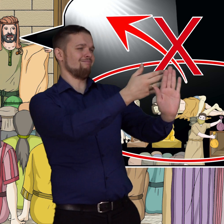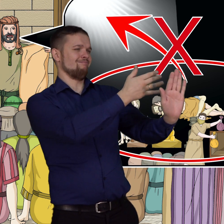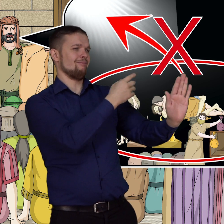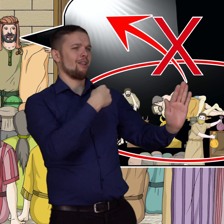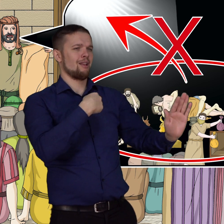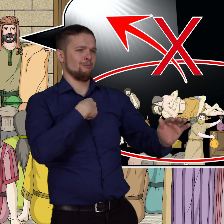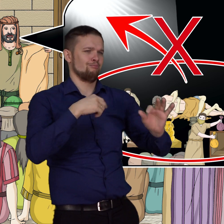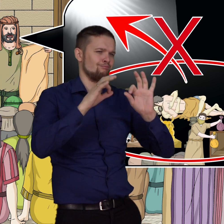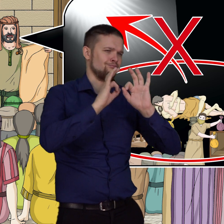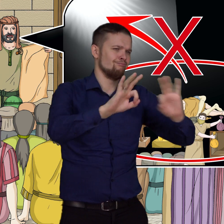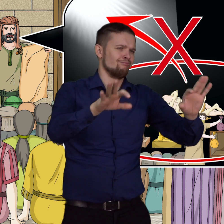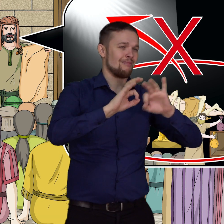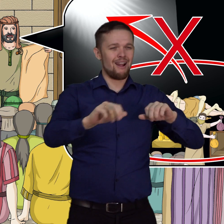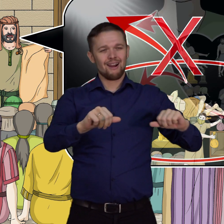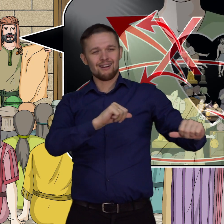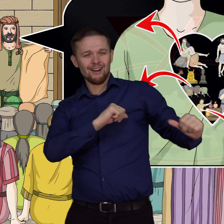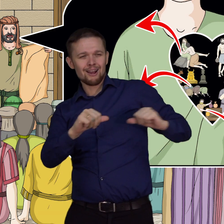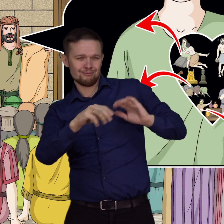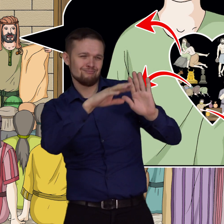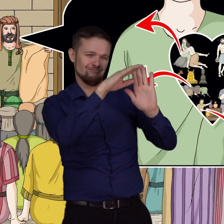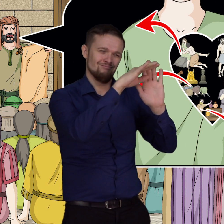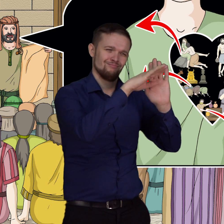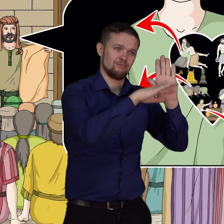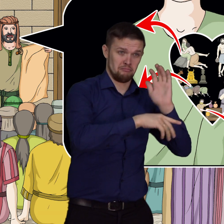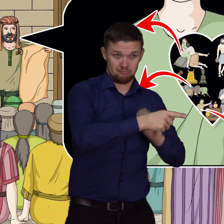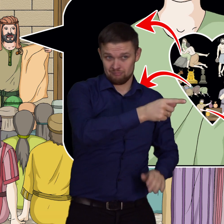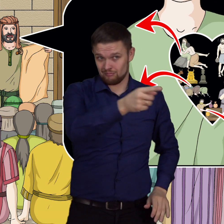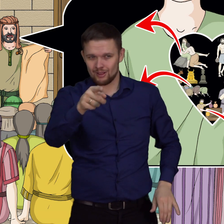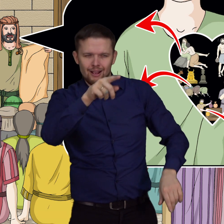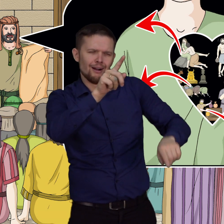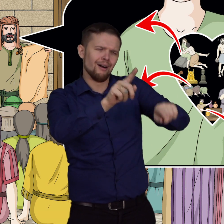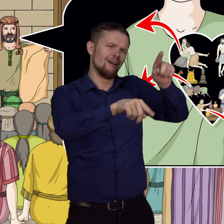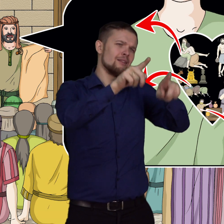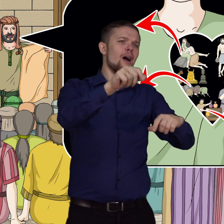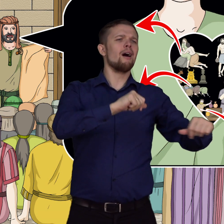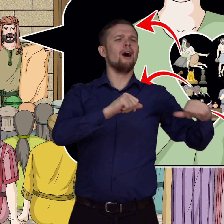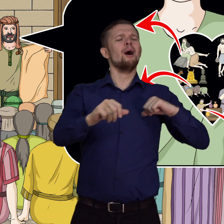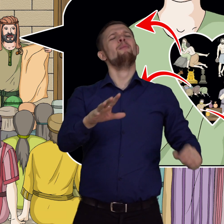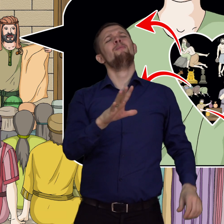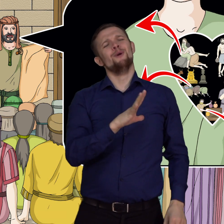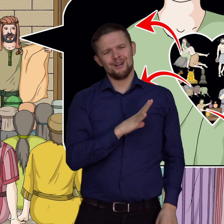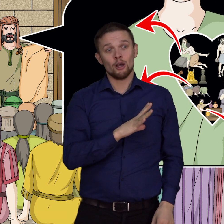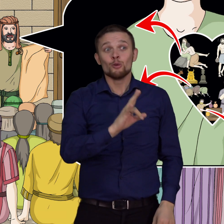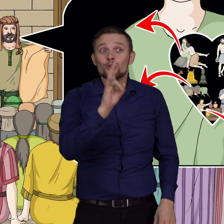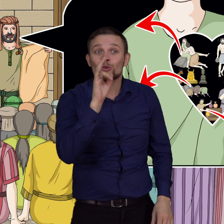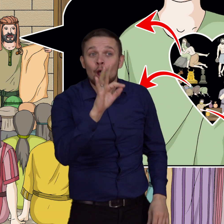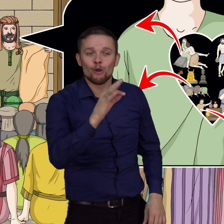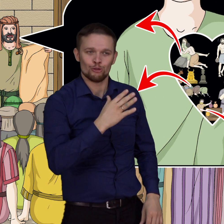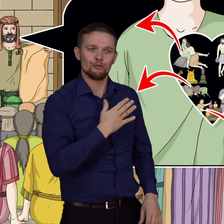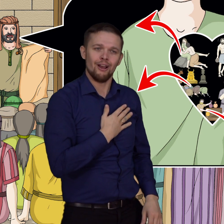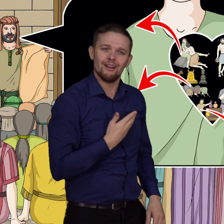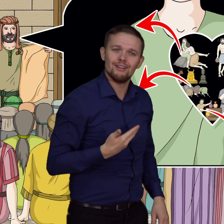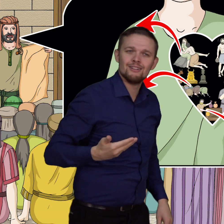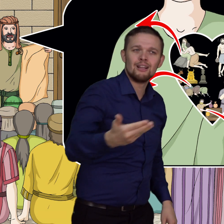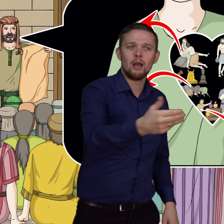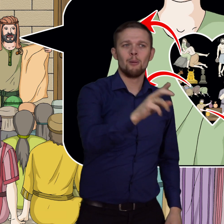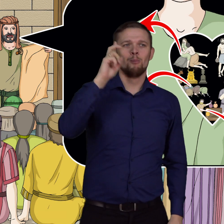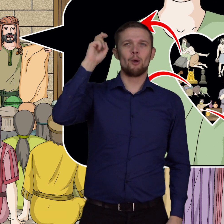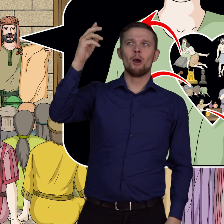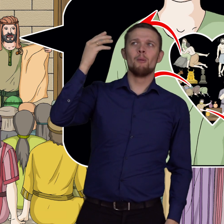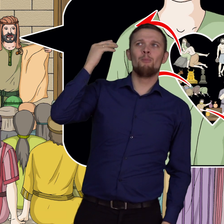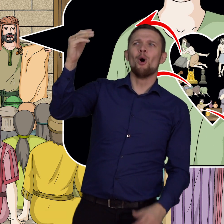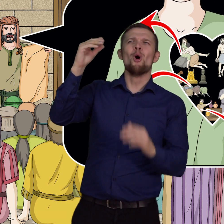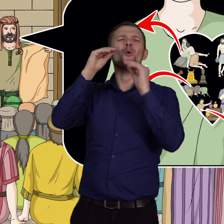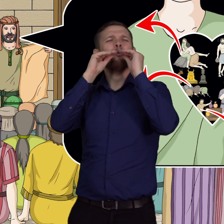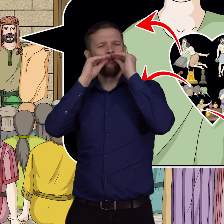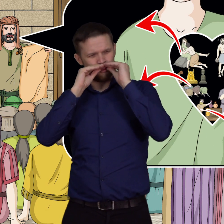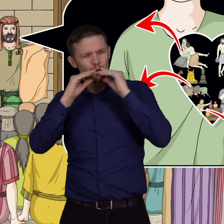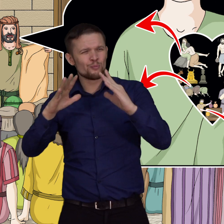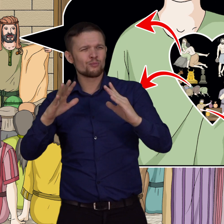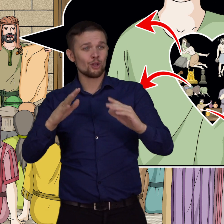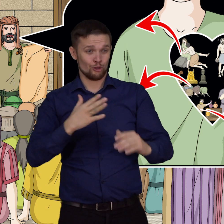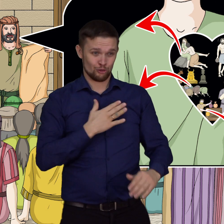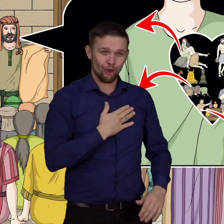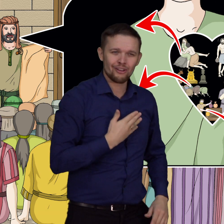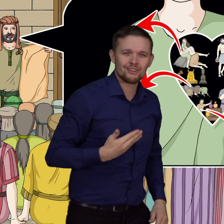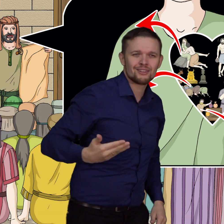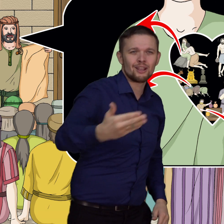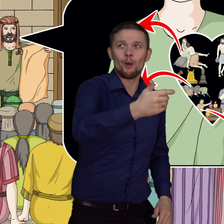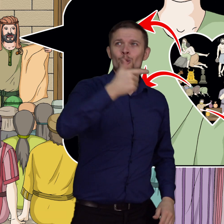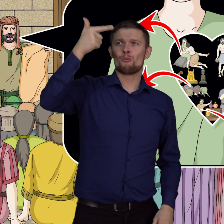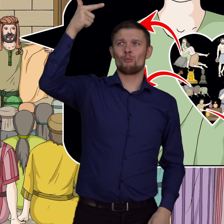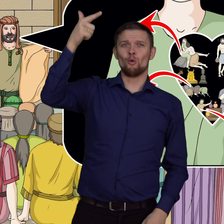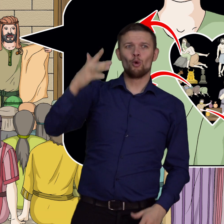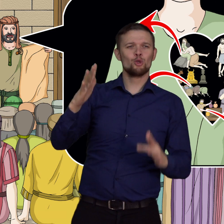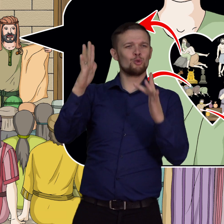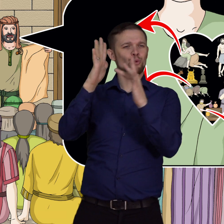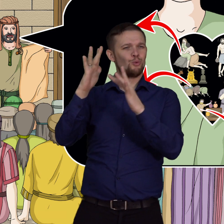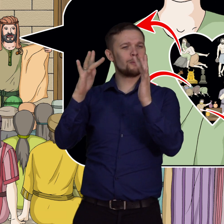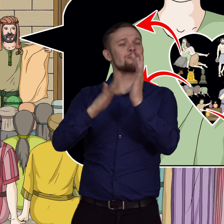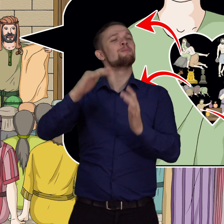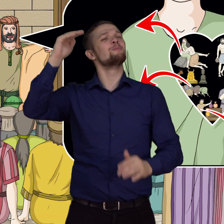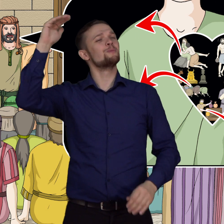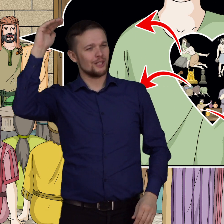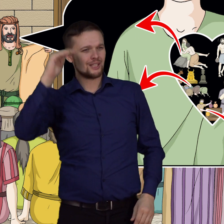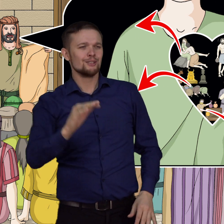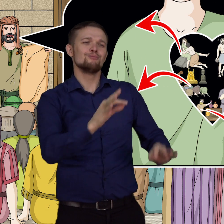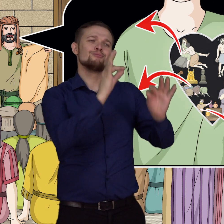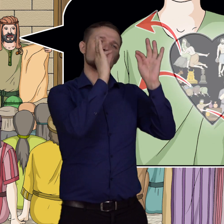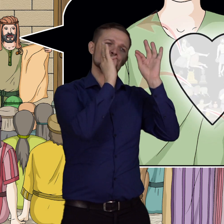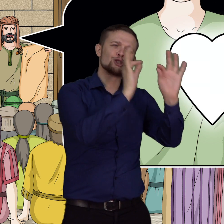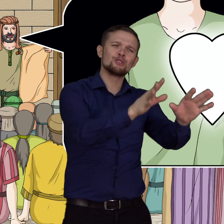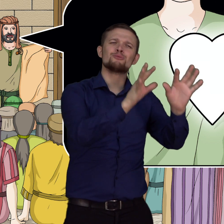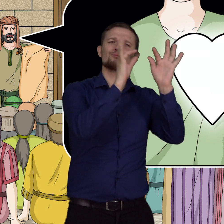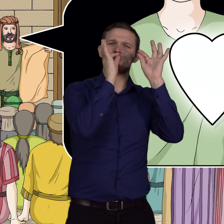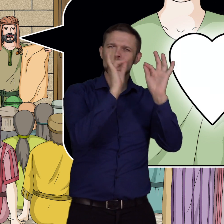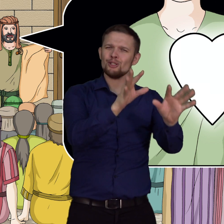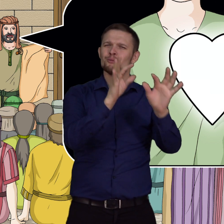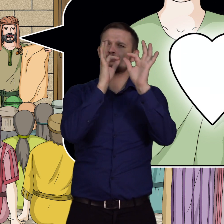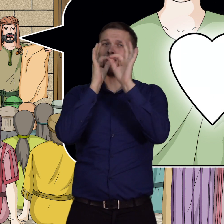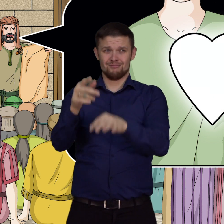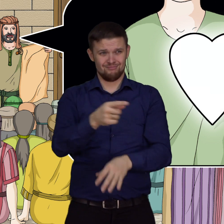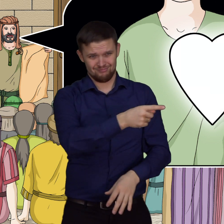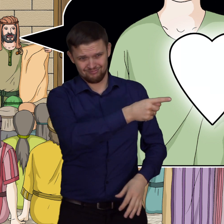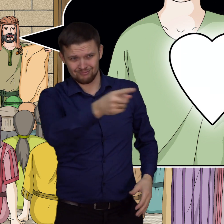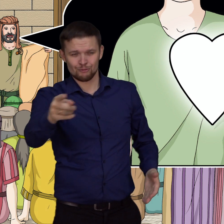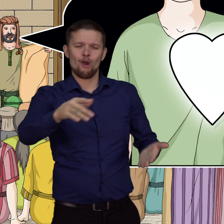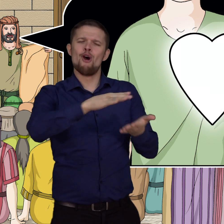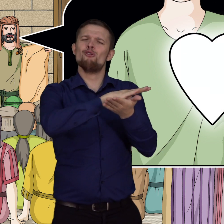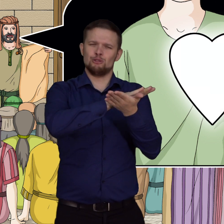And that is what some of you were.